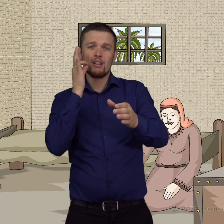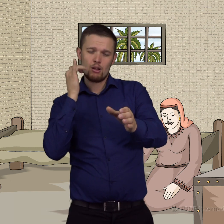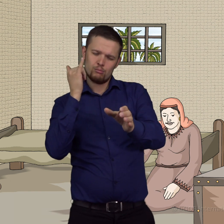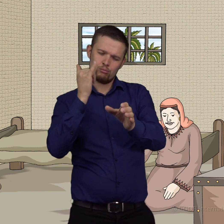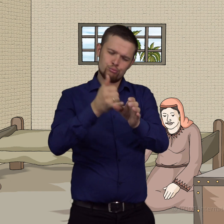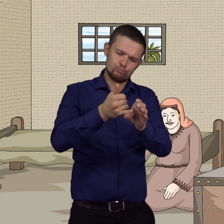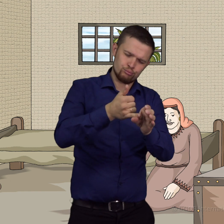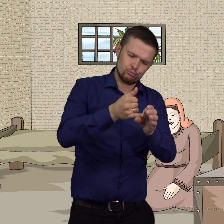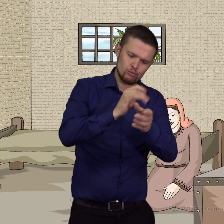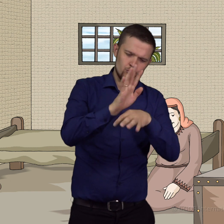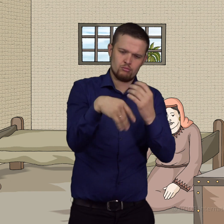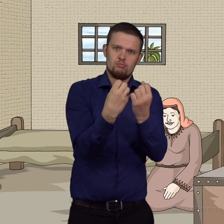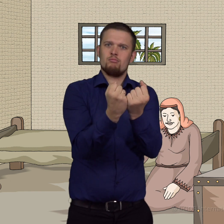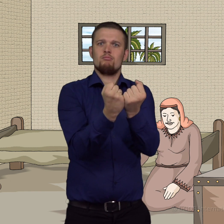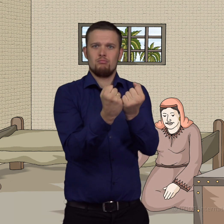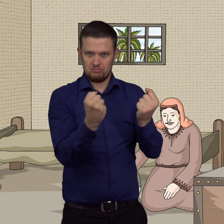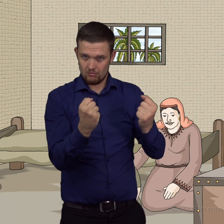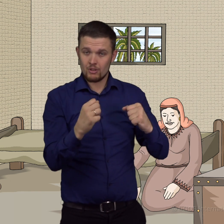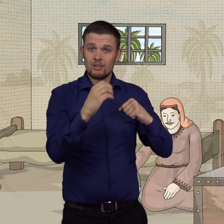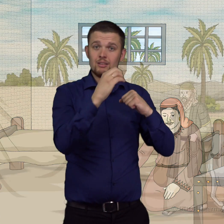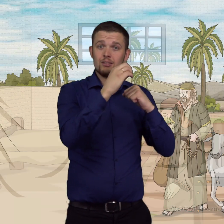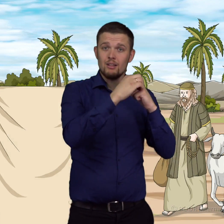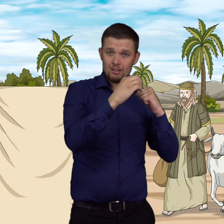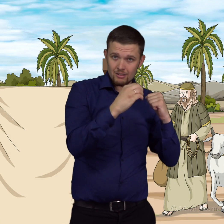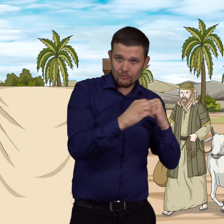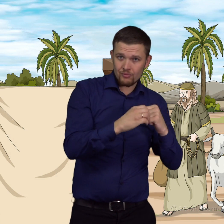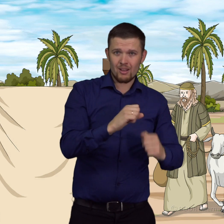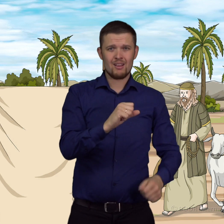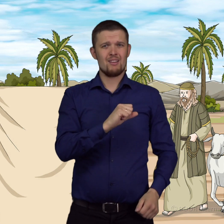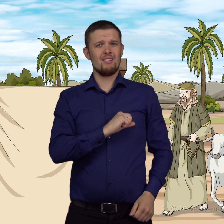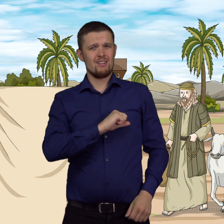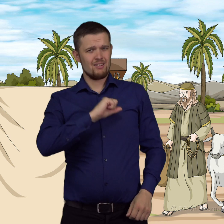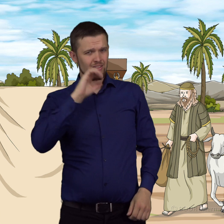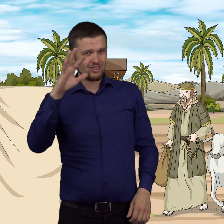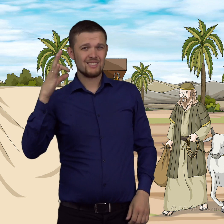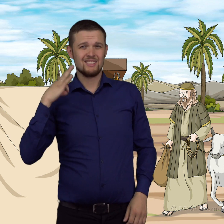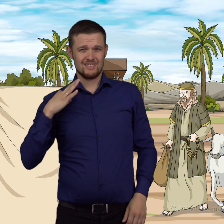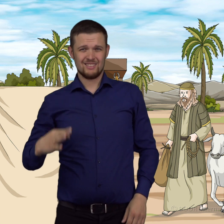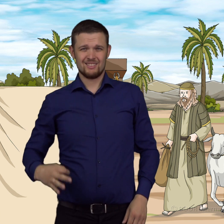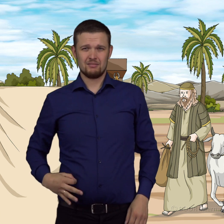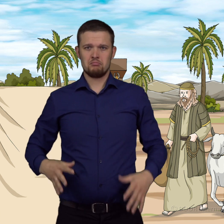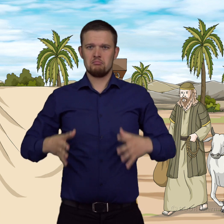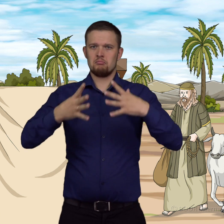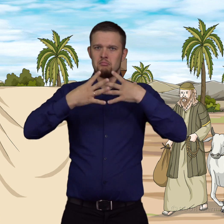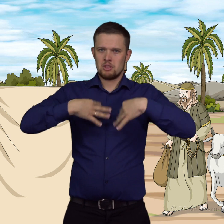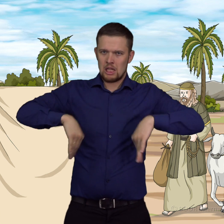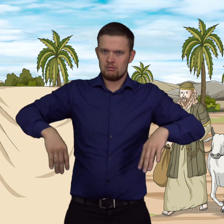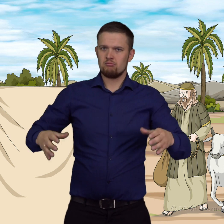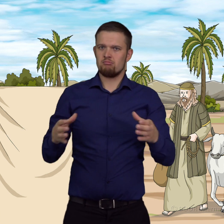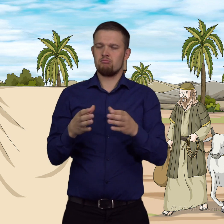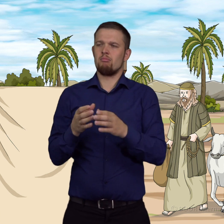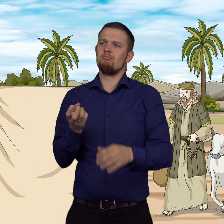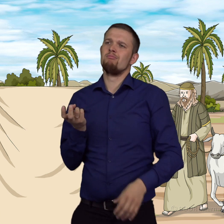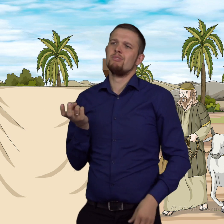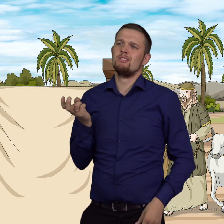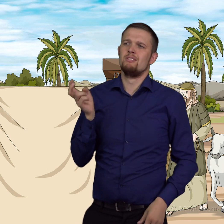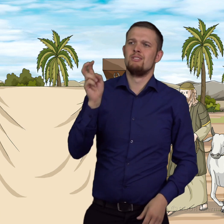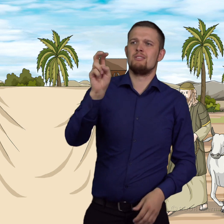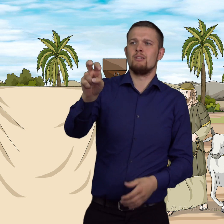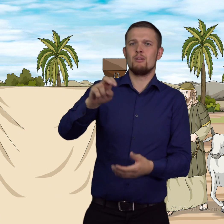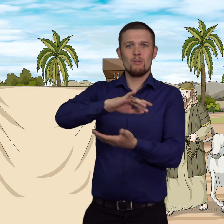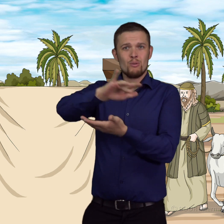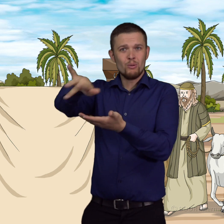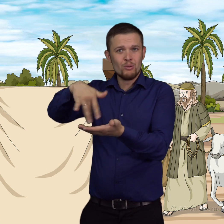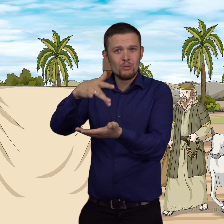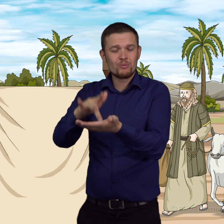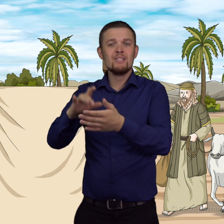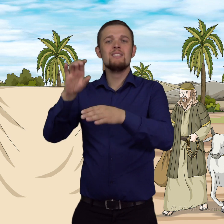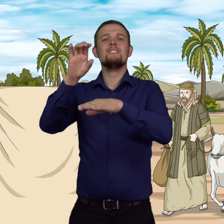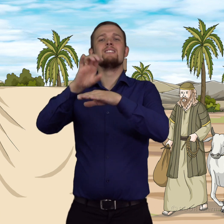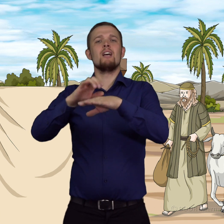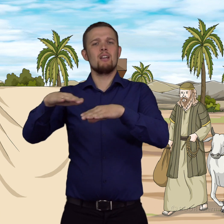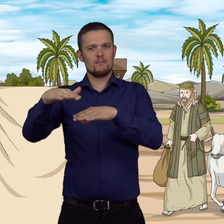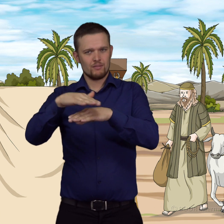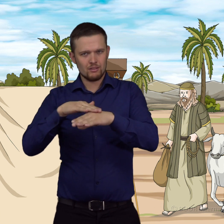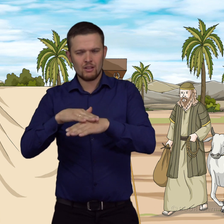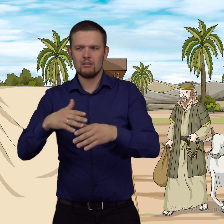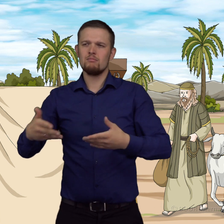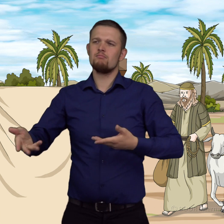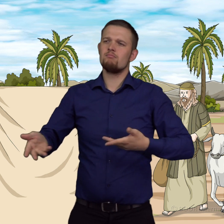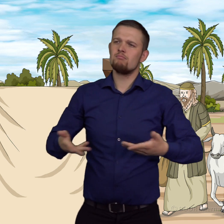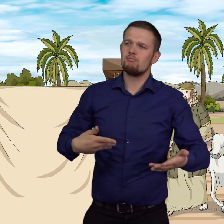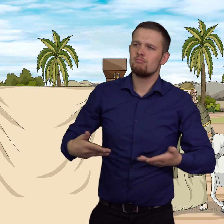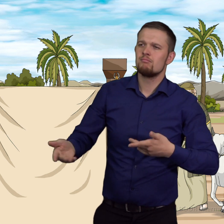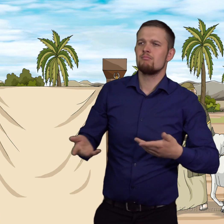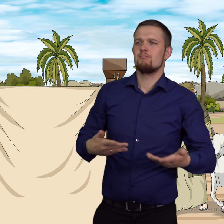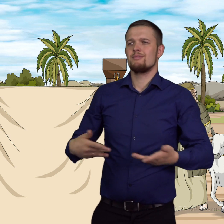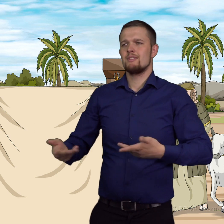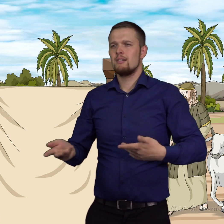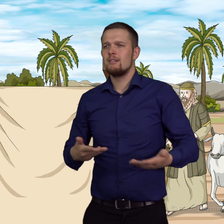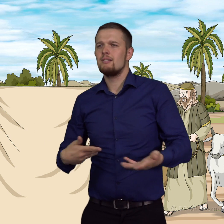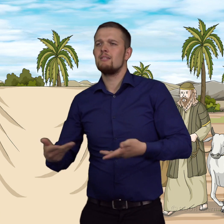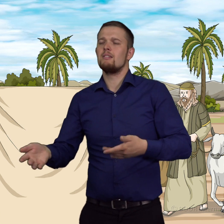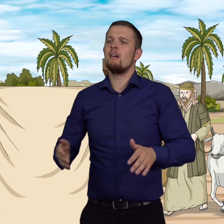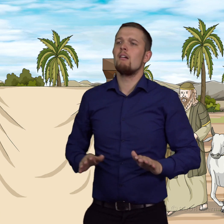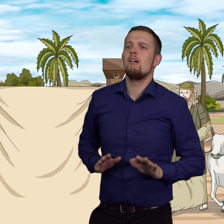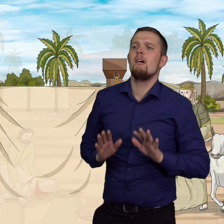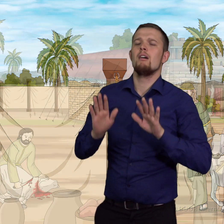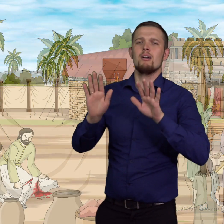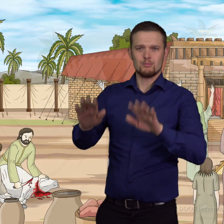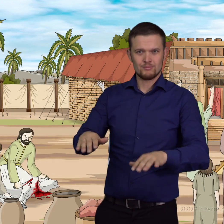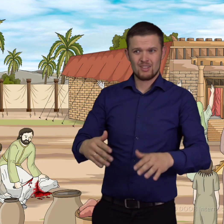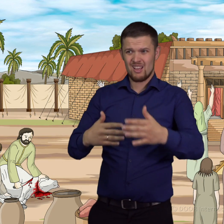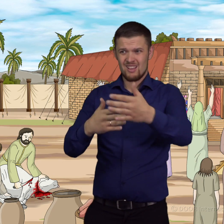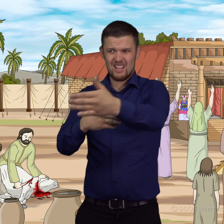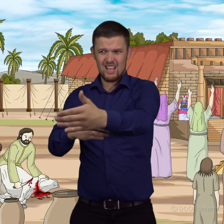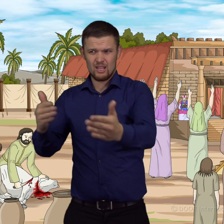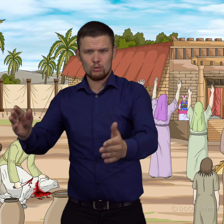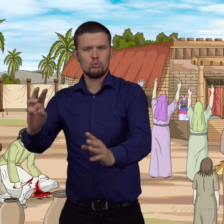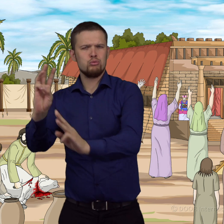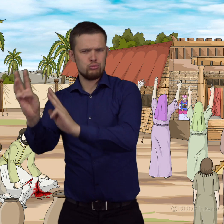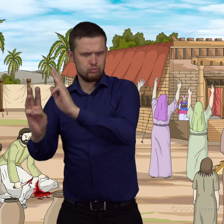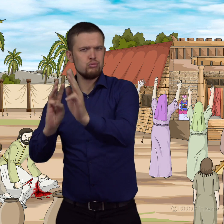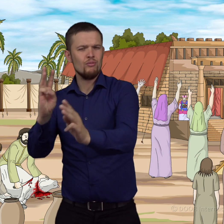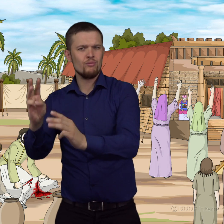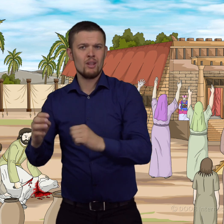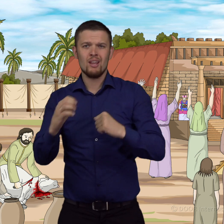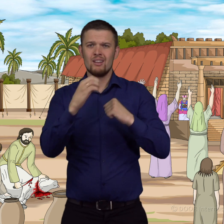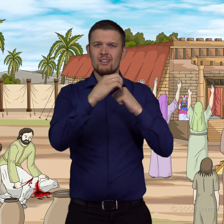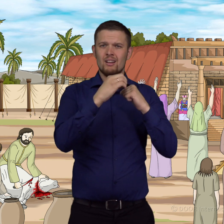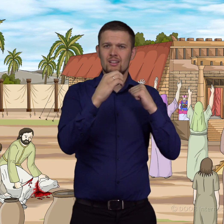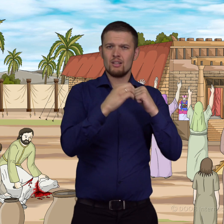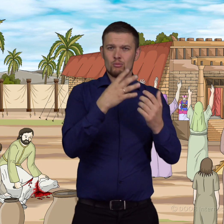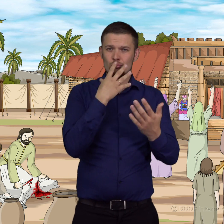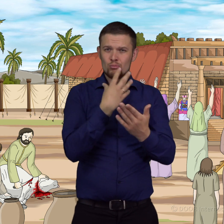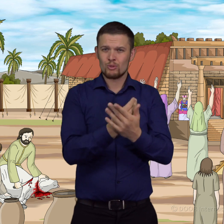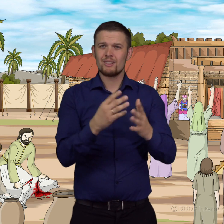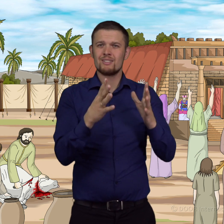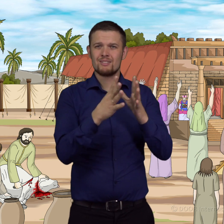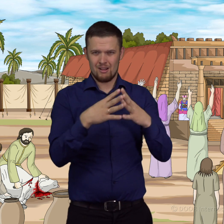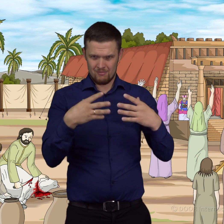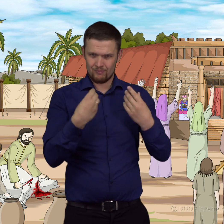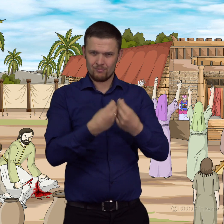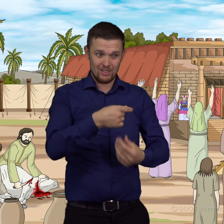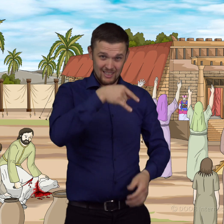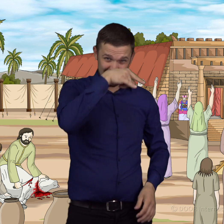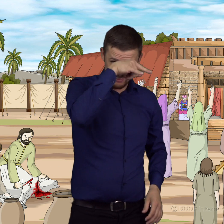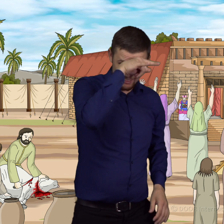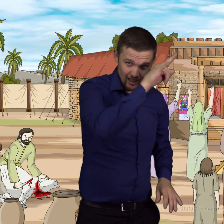Once she had weaned him, Hannah took the boy with her, along with a three-year-old bull, an ephah of flour, and a skin of wine.